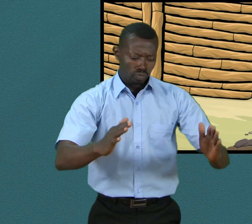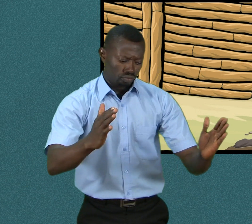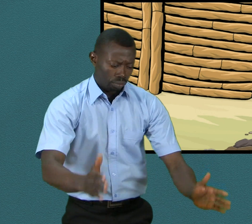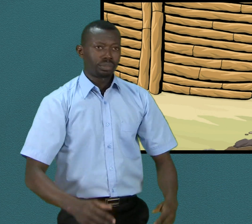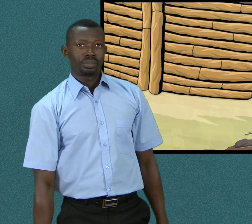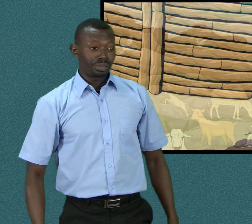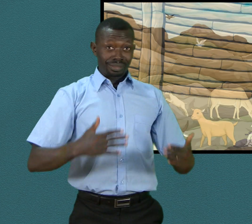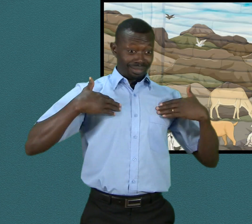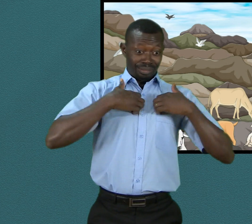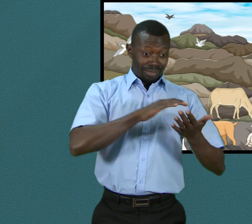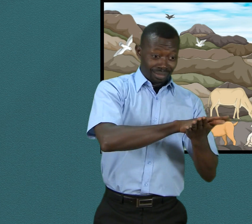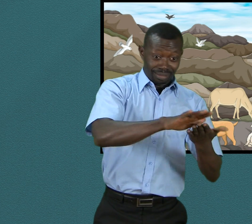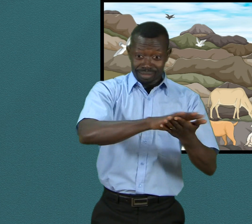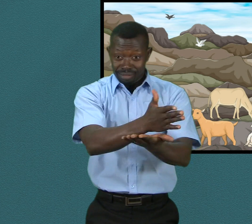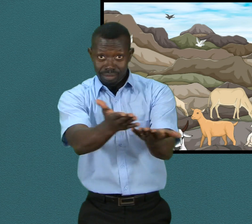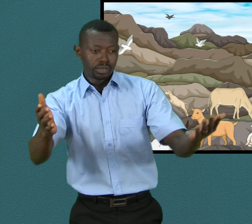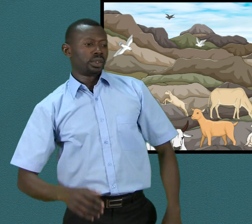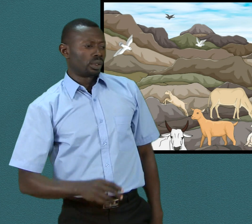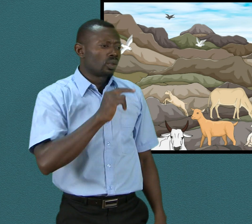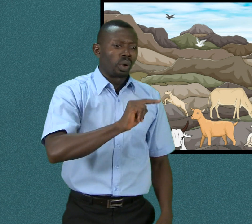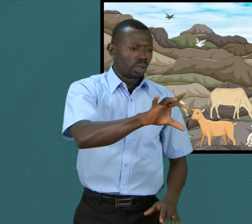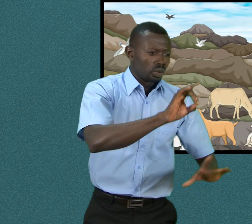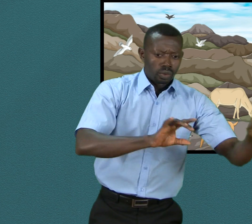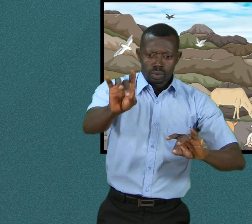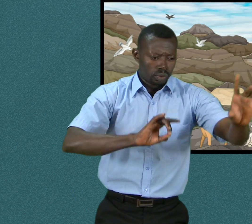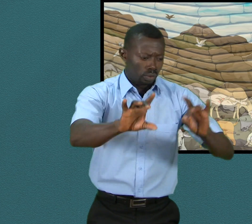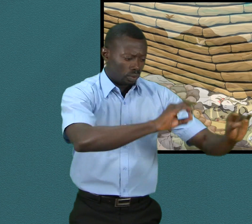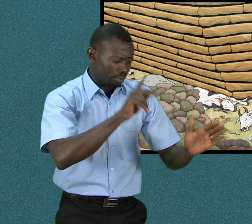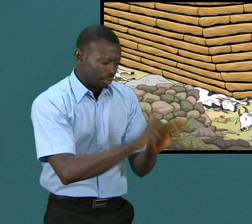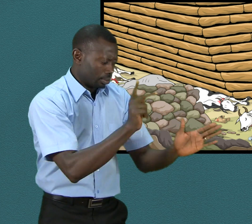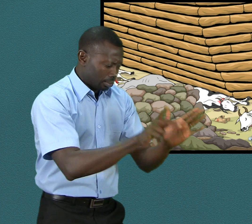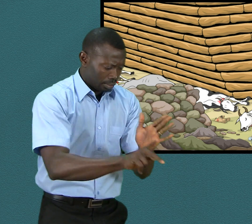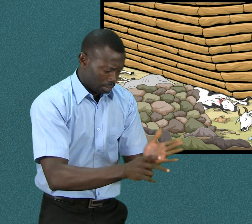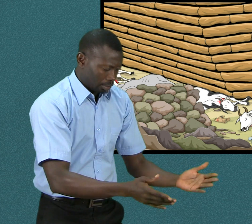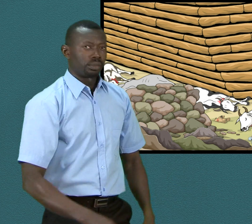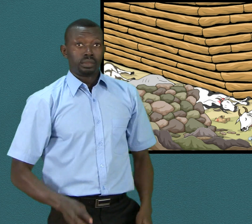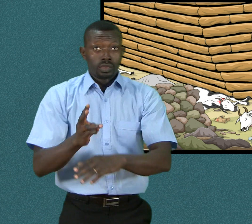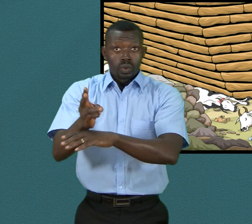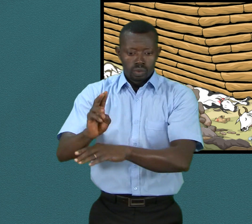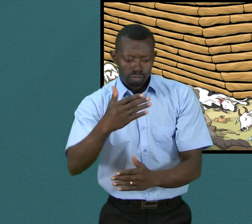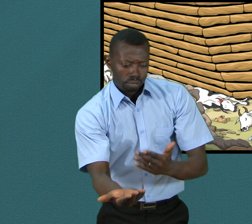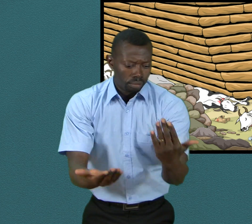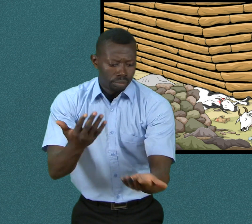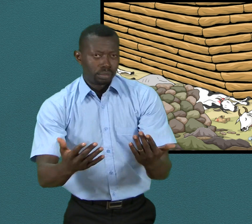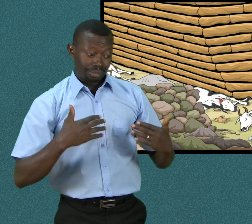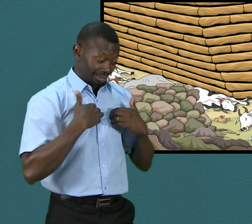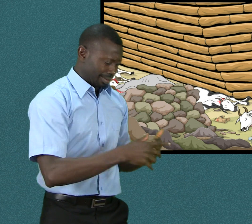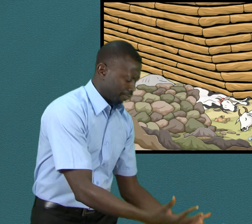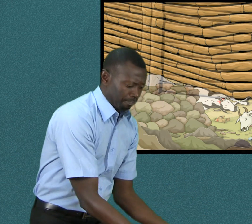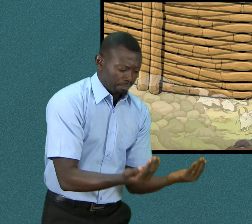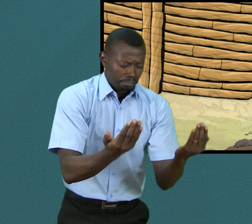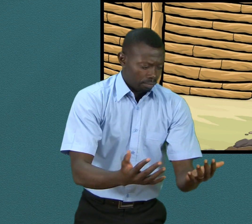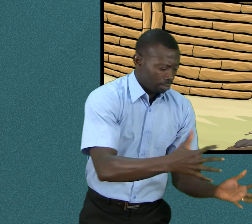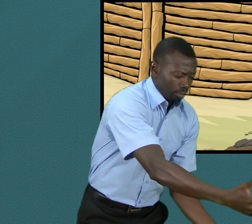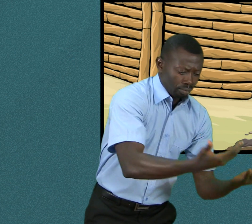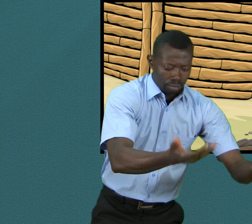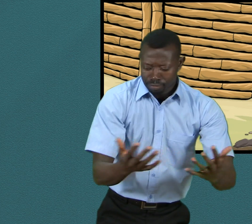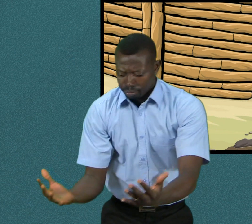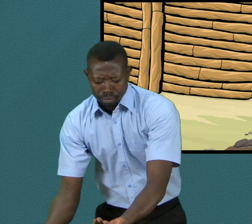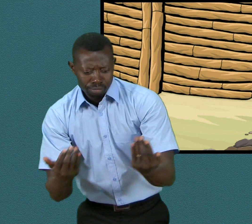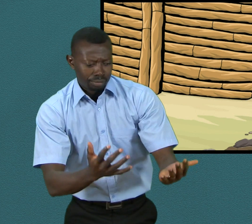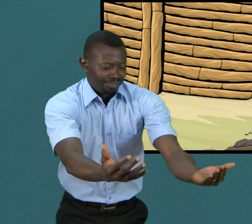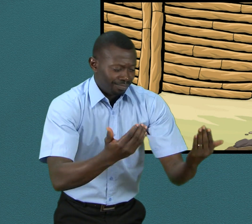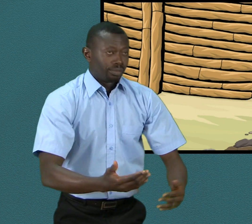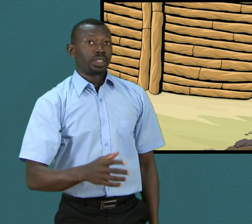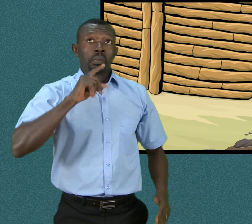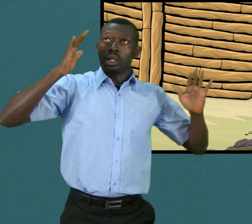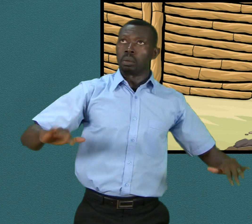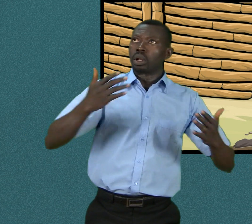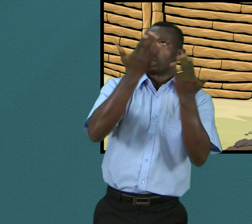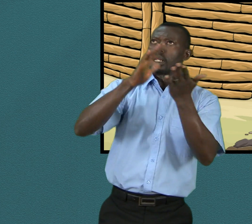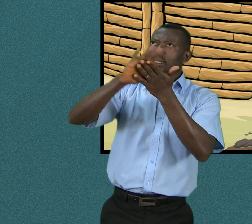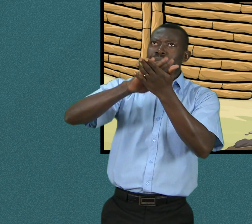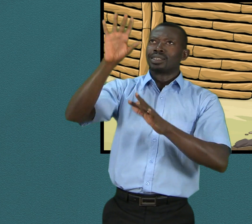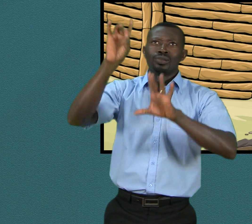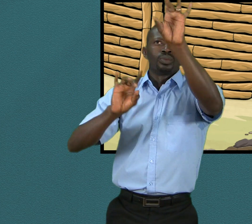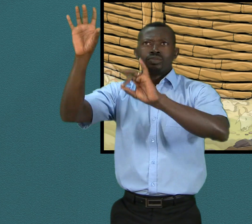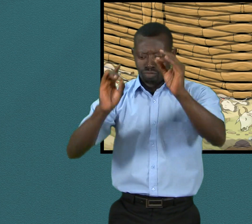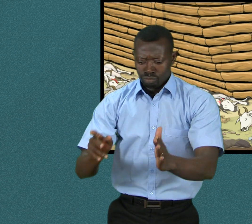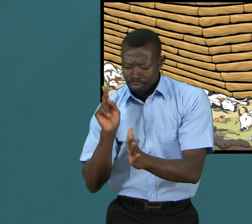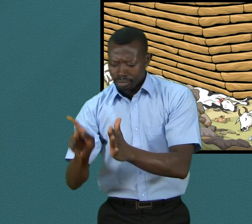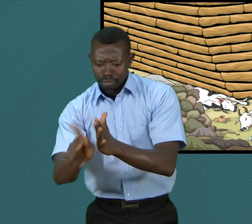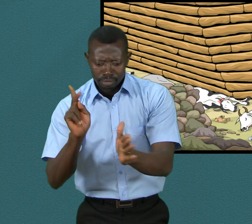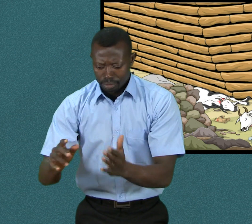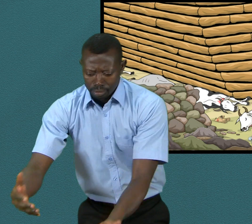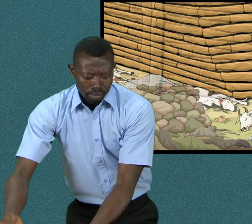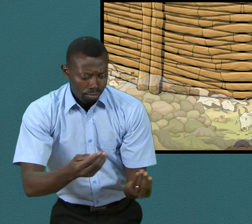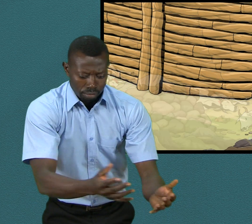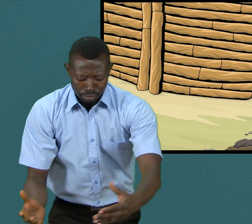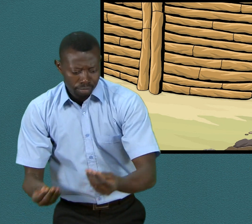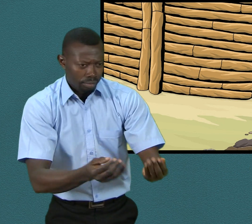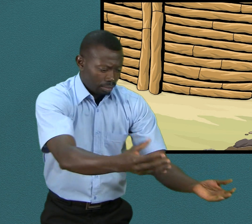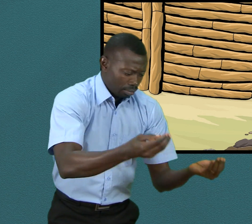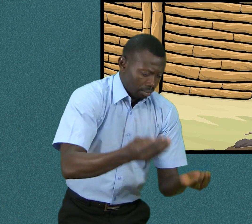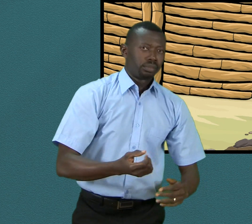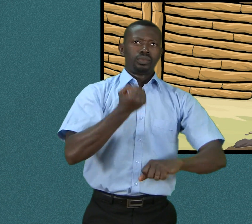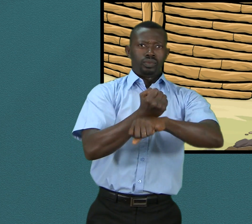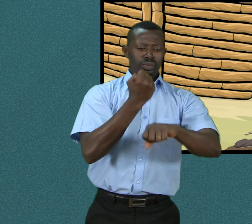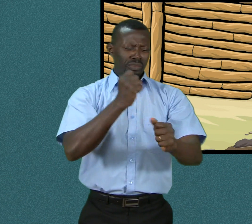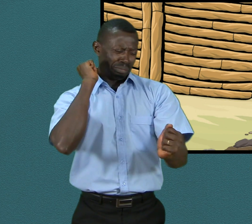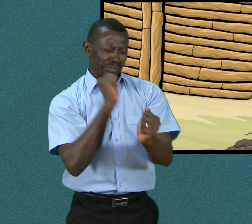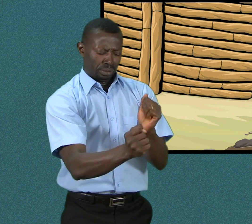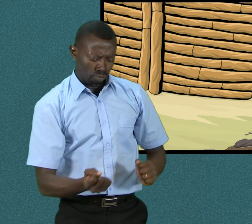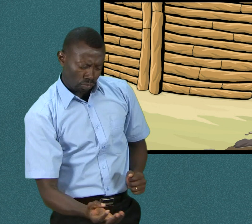And taking from every kind of clean animal and clean bird, he offered burnt offerings on the altar.